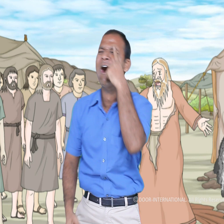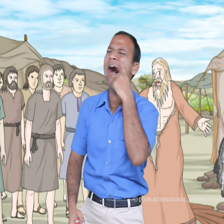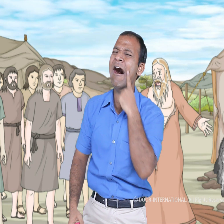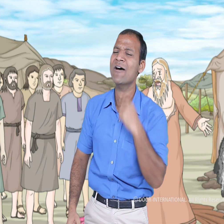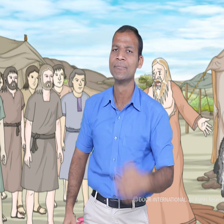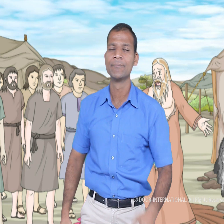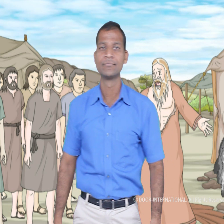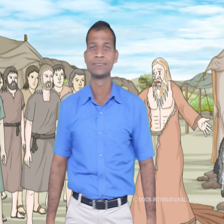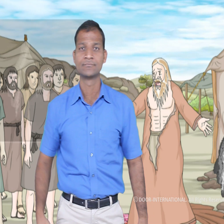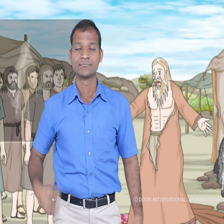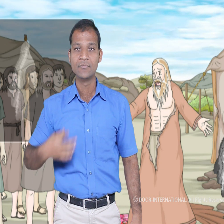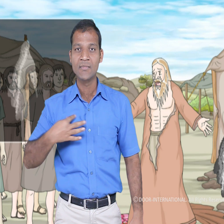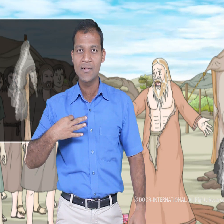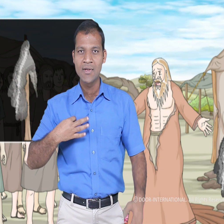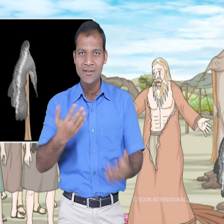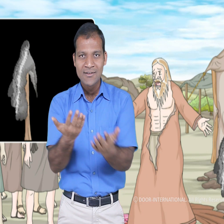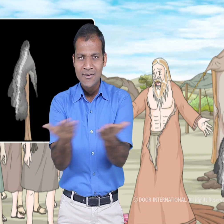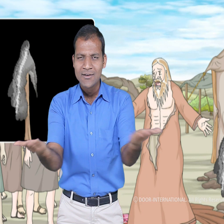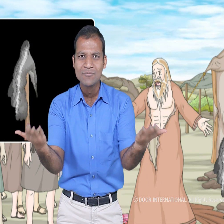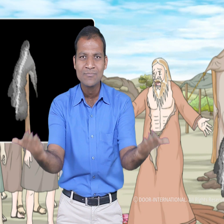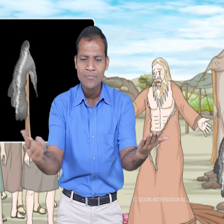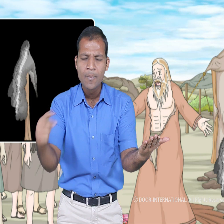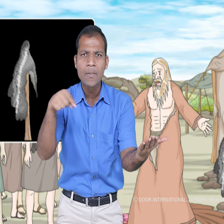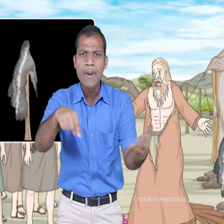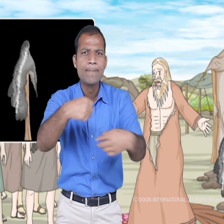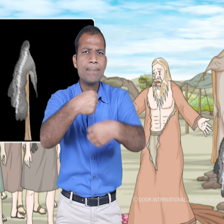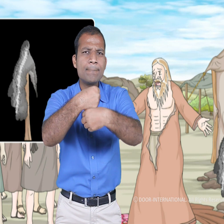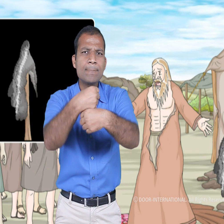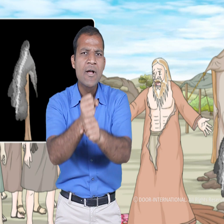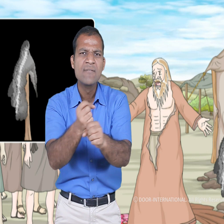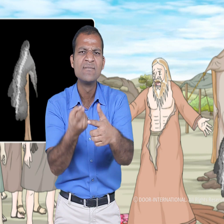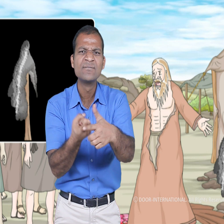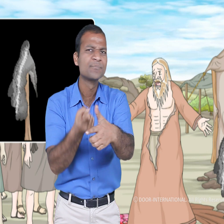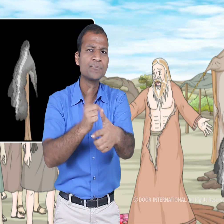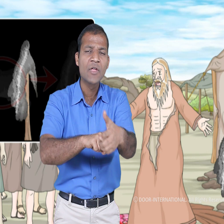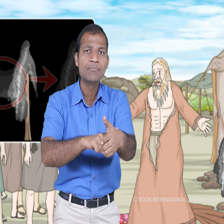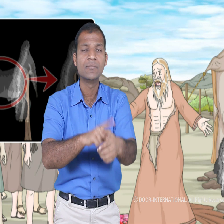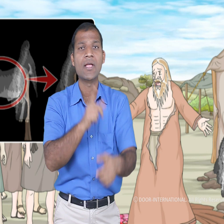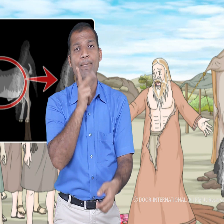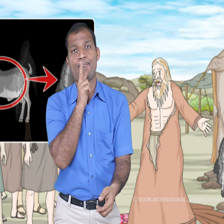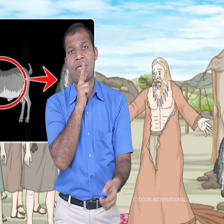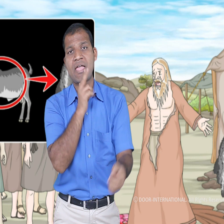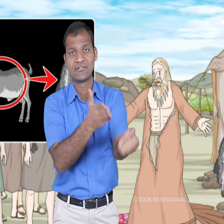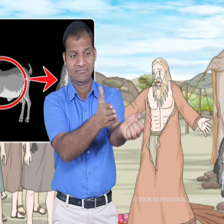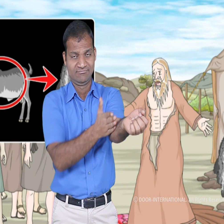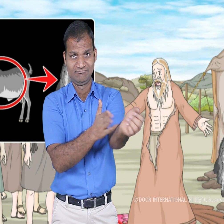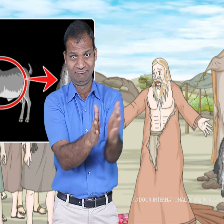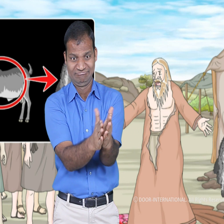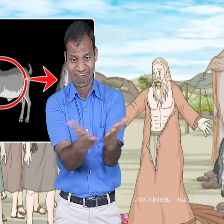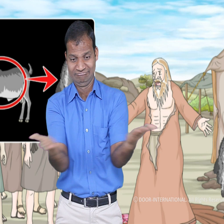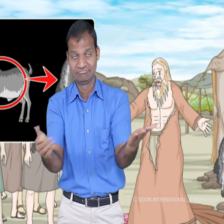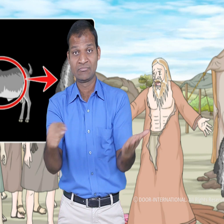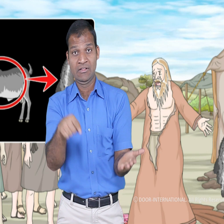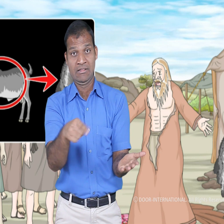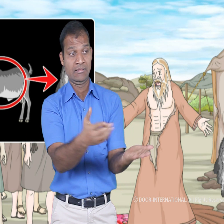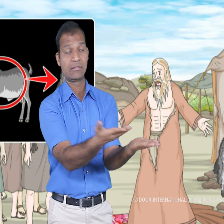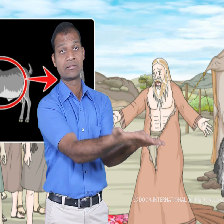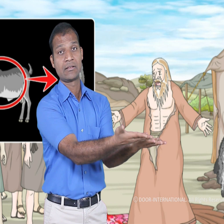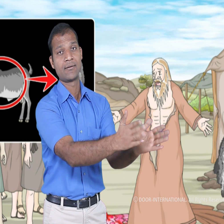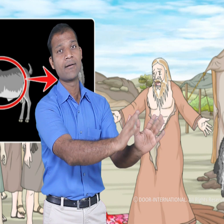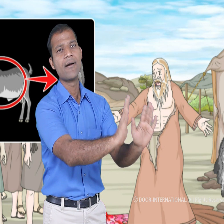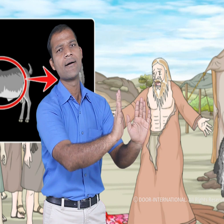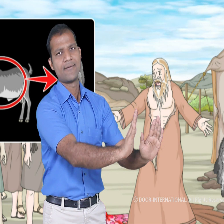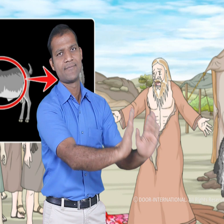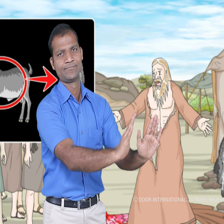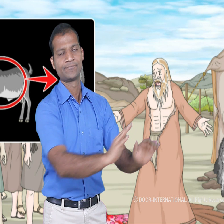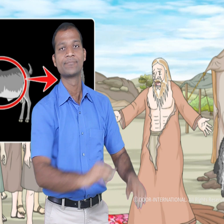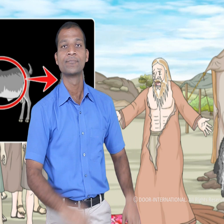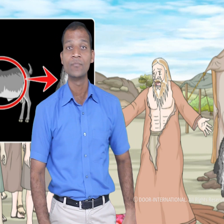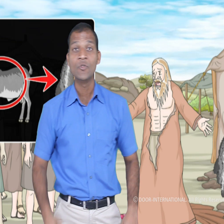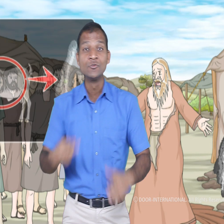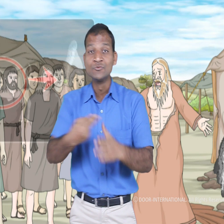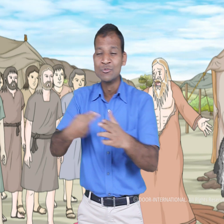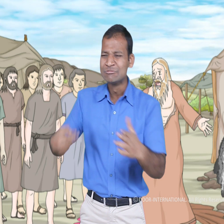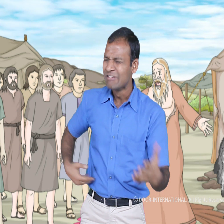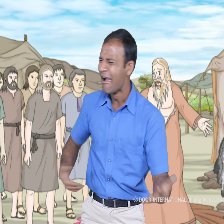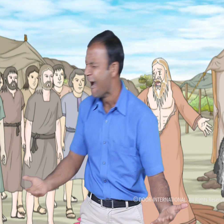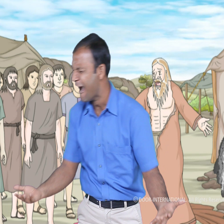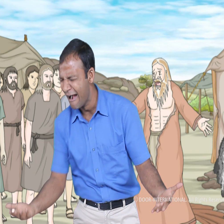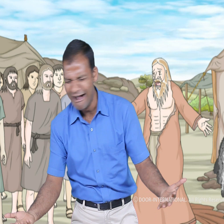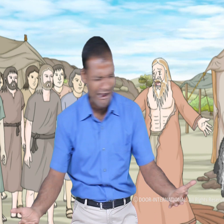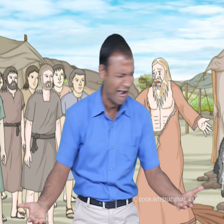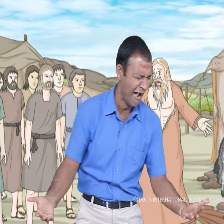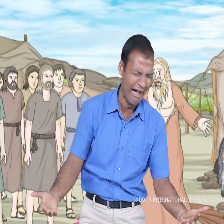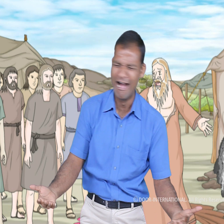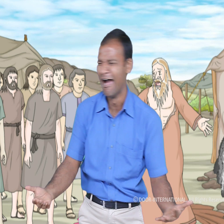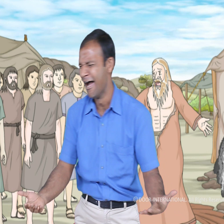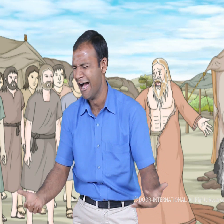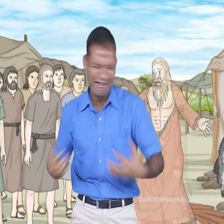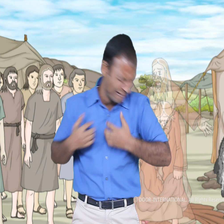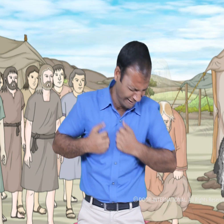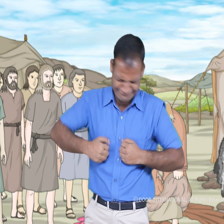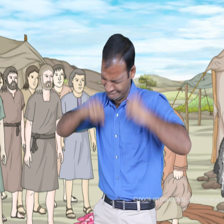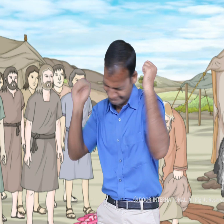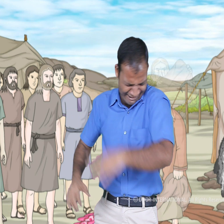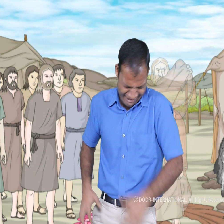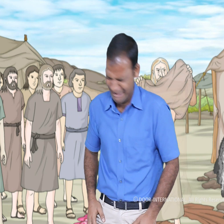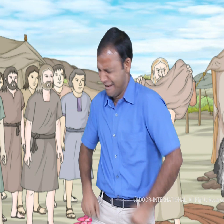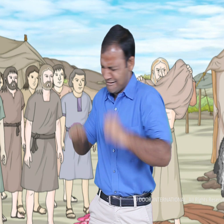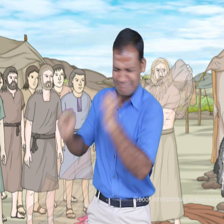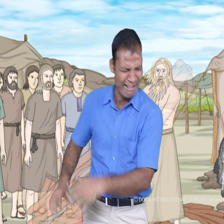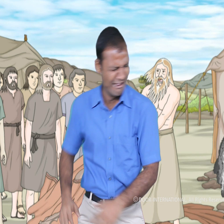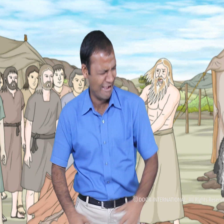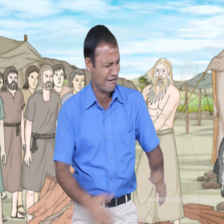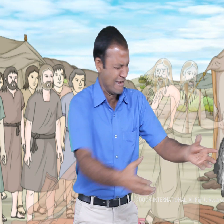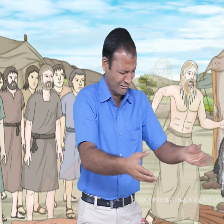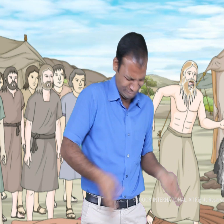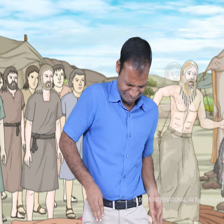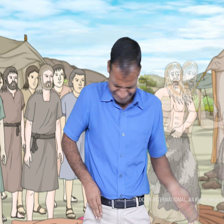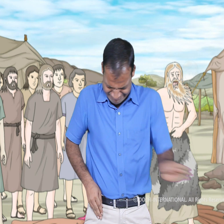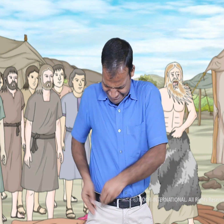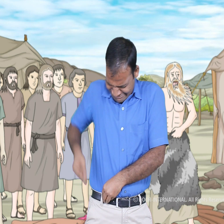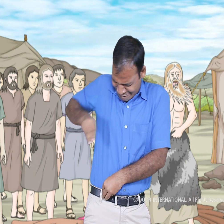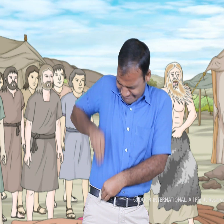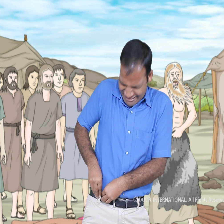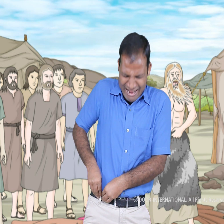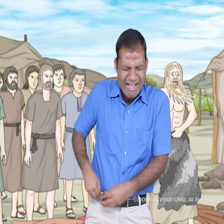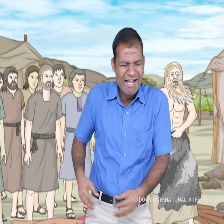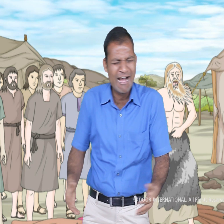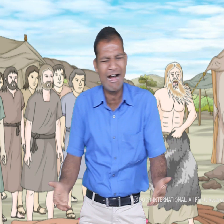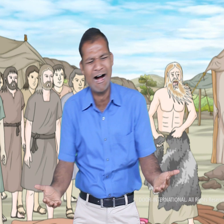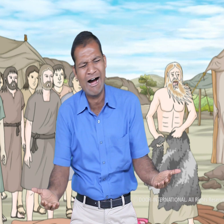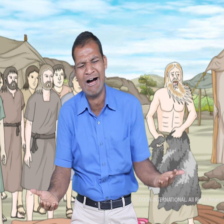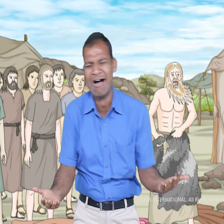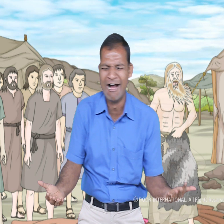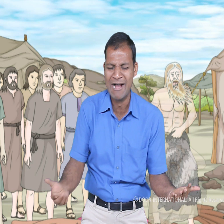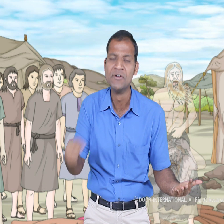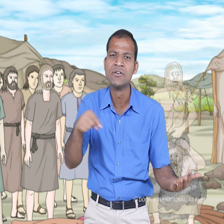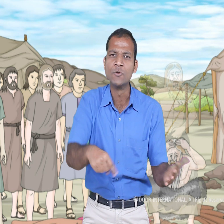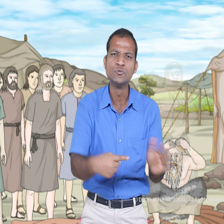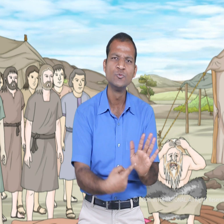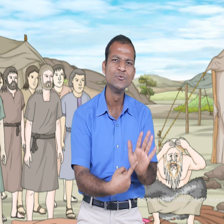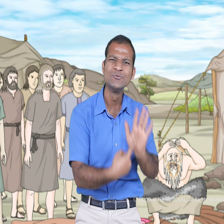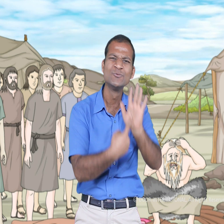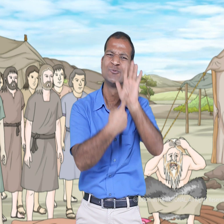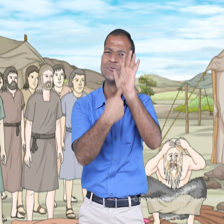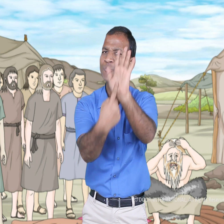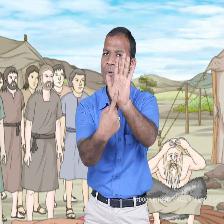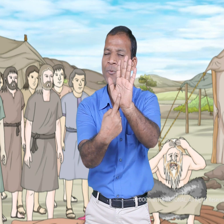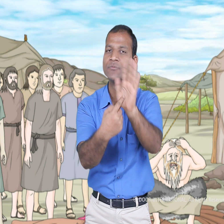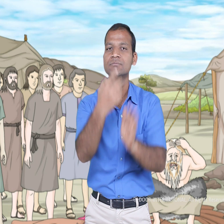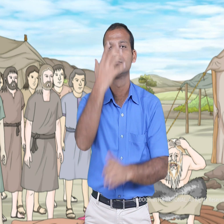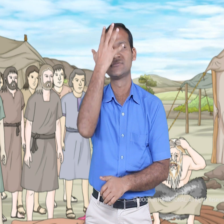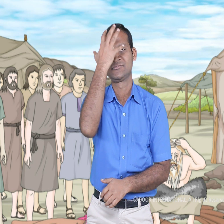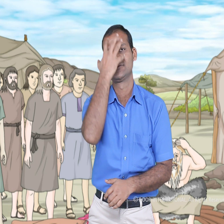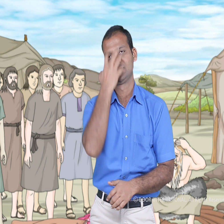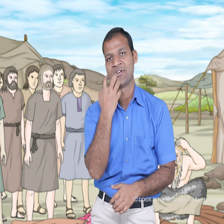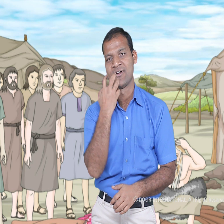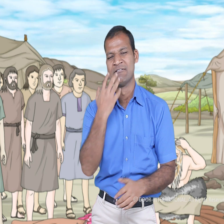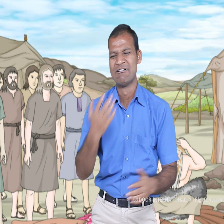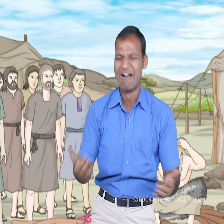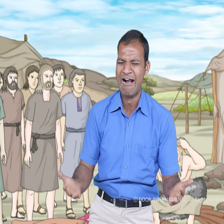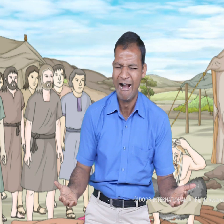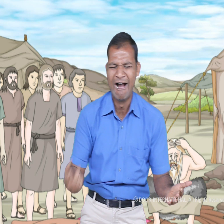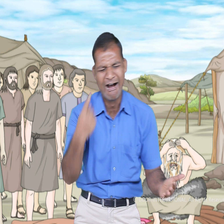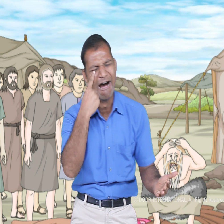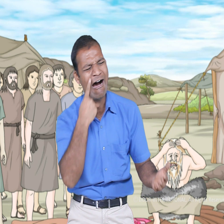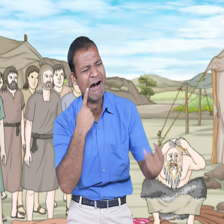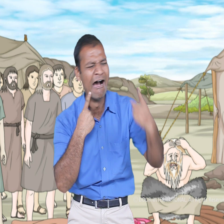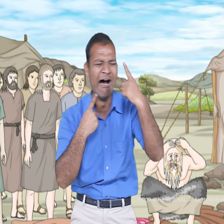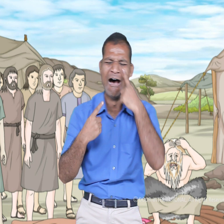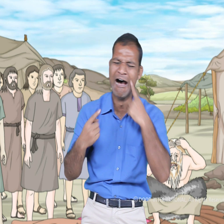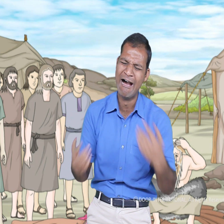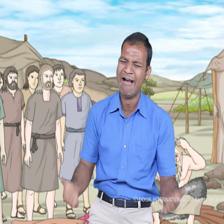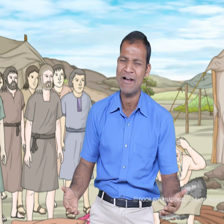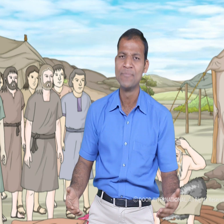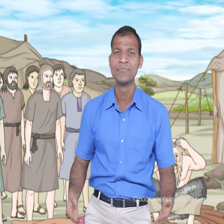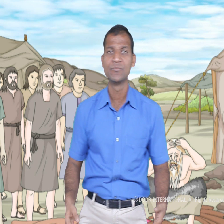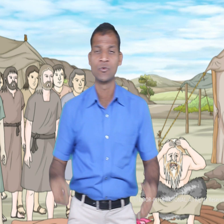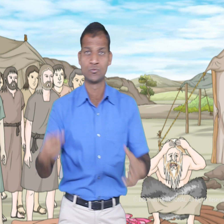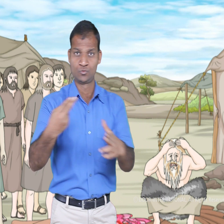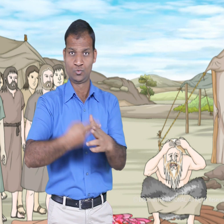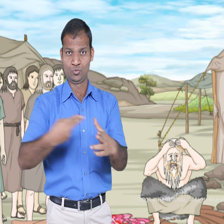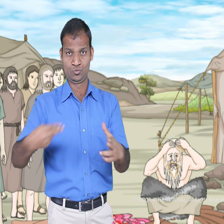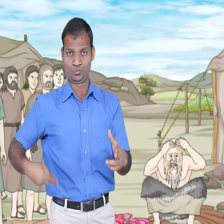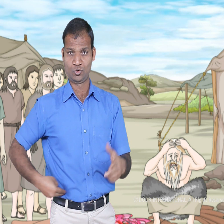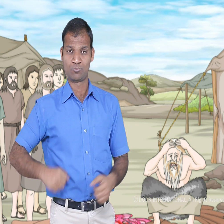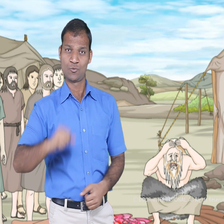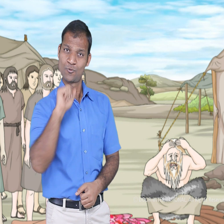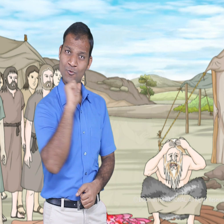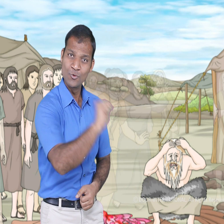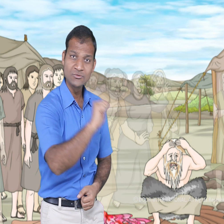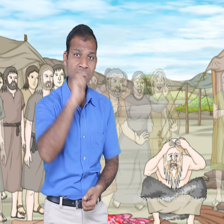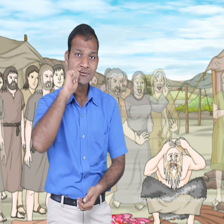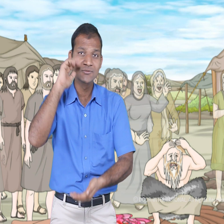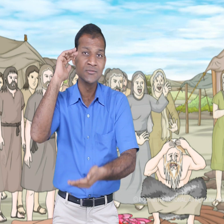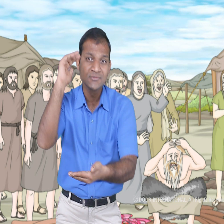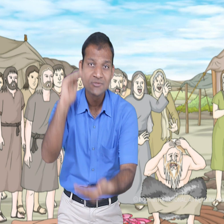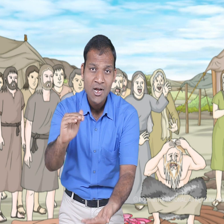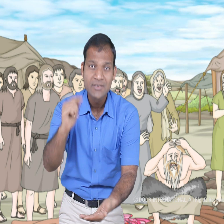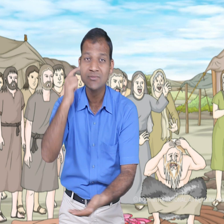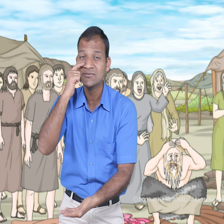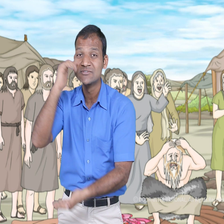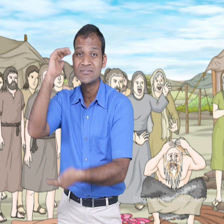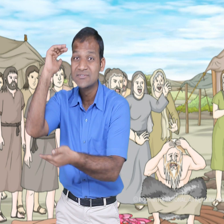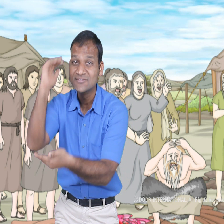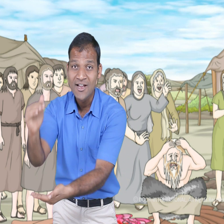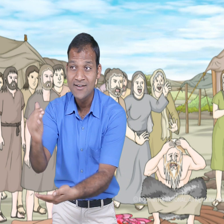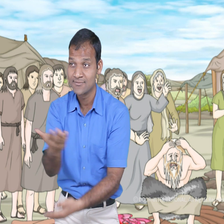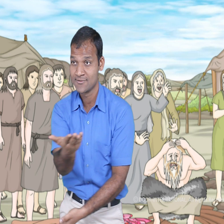Then Jacob tore his clothes, put sackcloth around his waist, and mourned for his son many days.